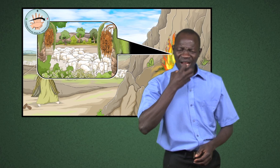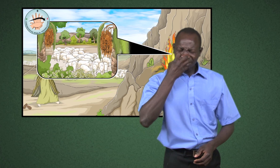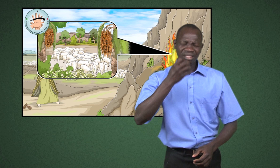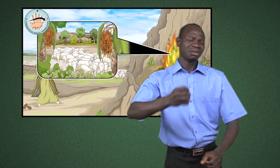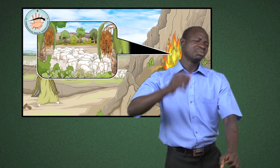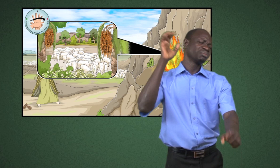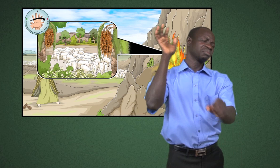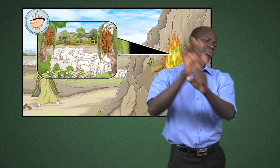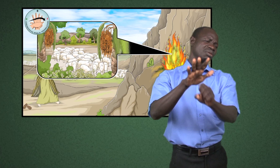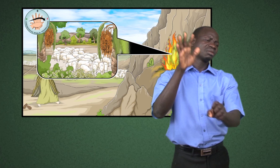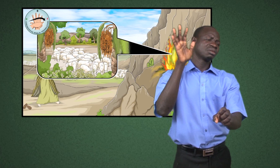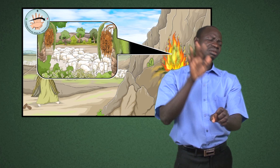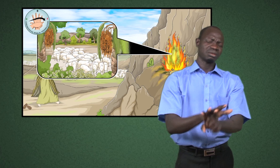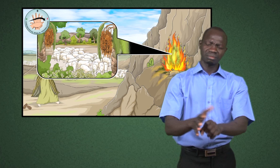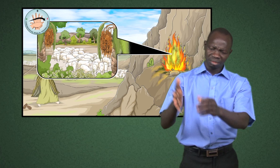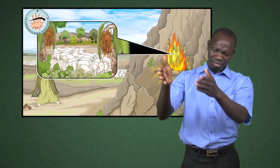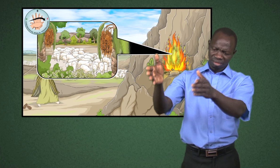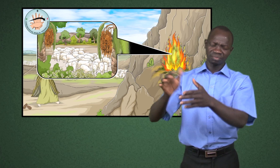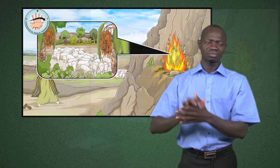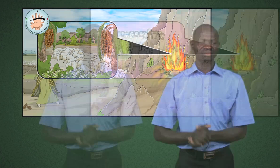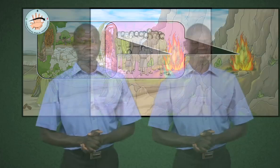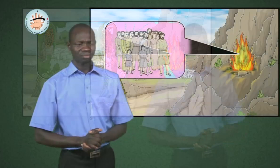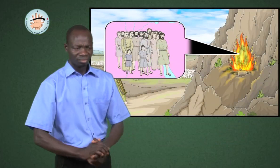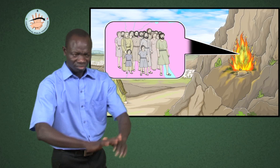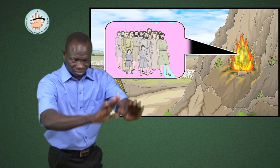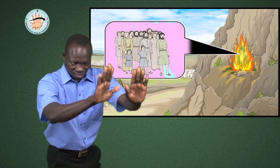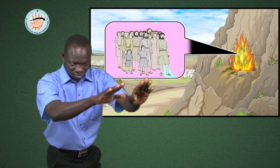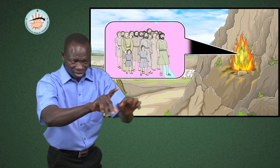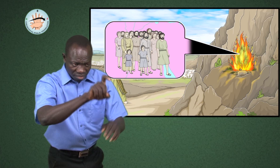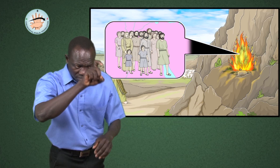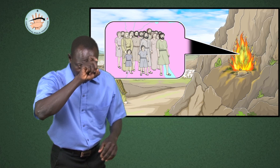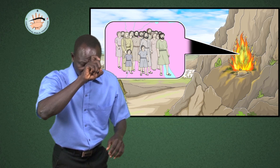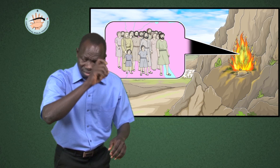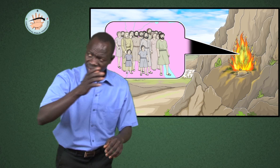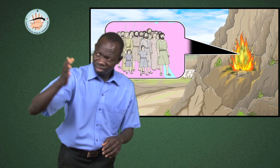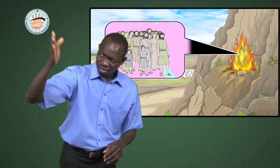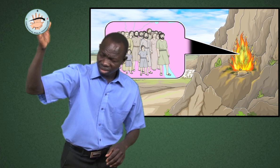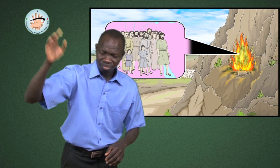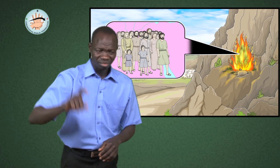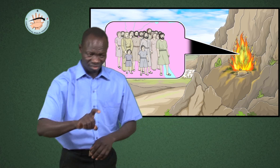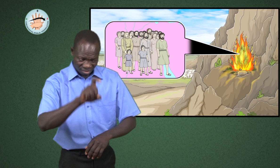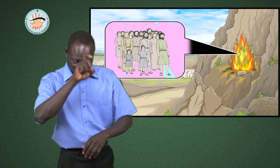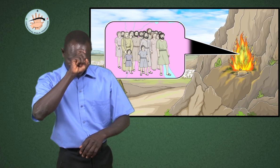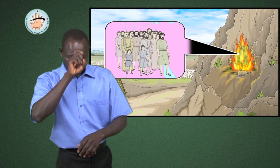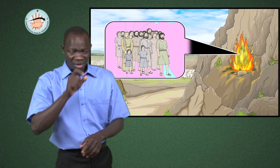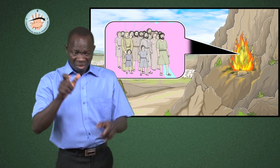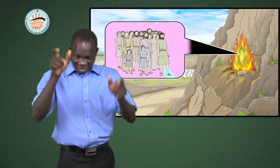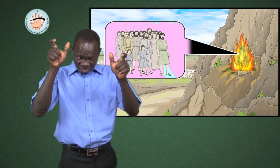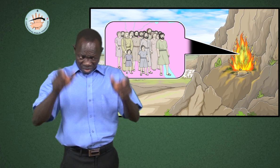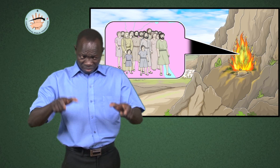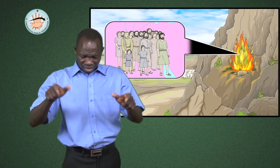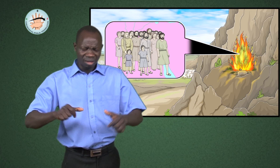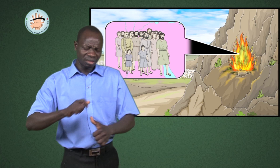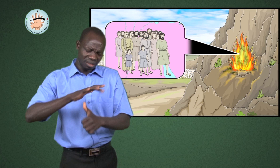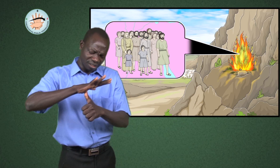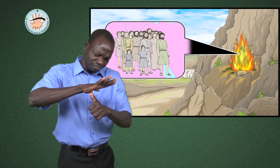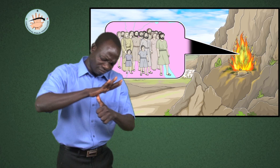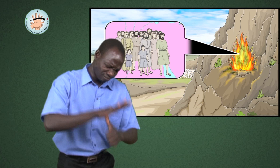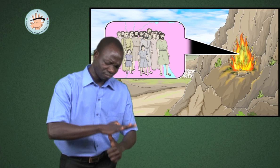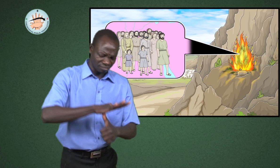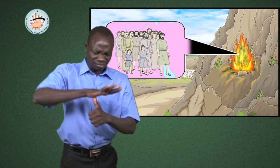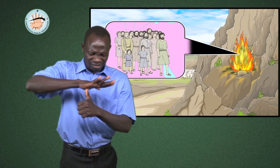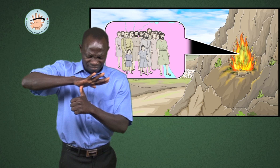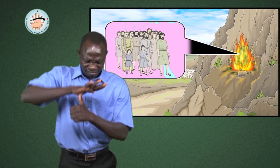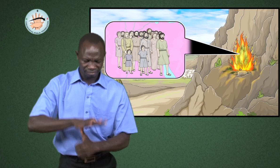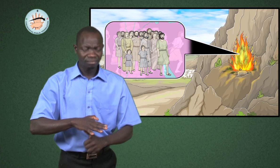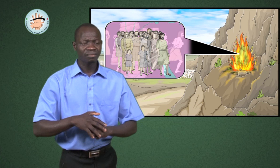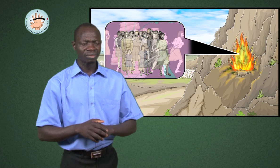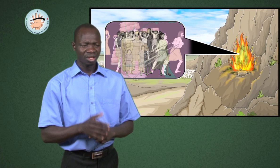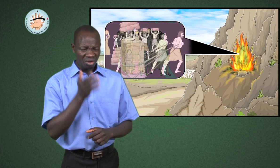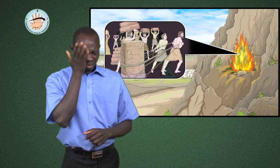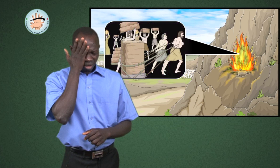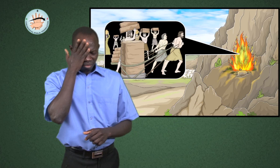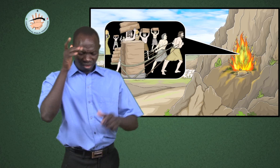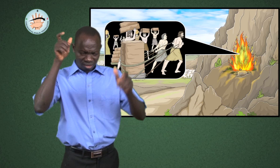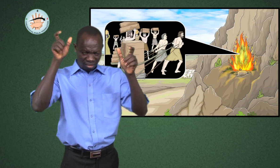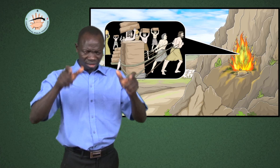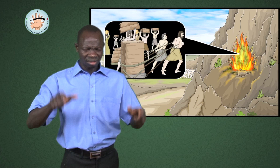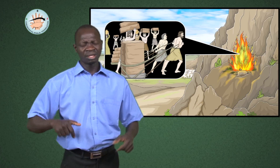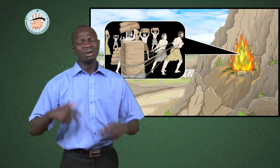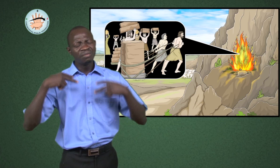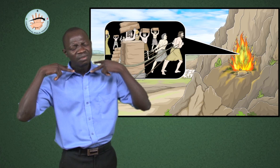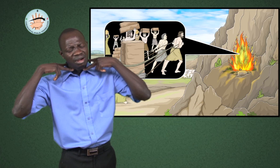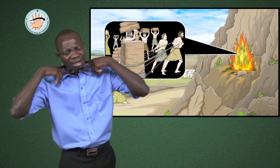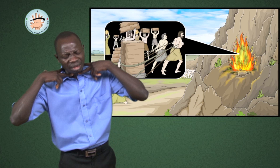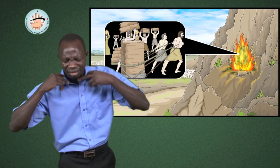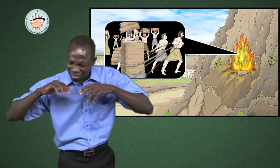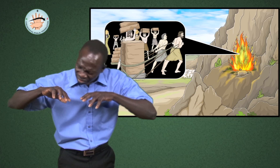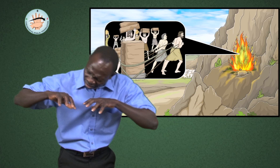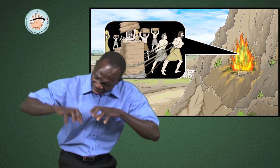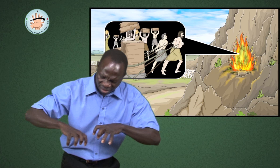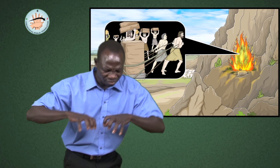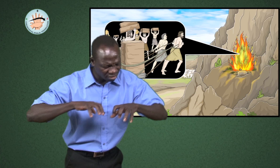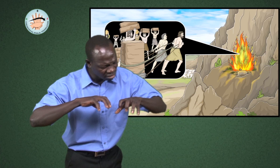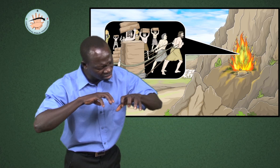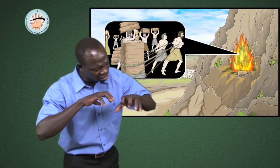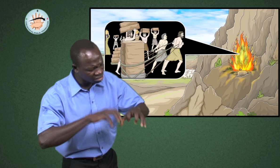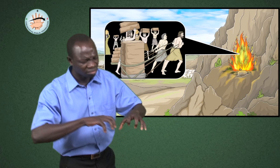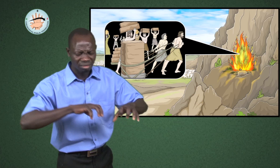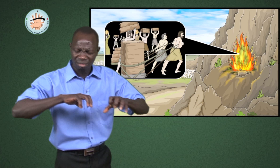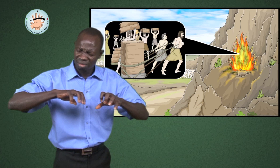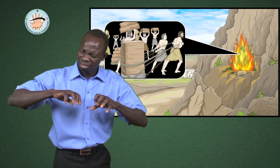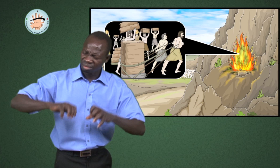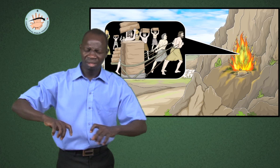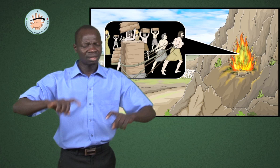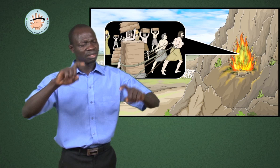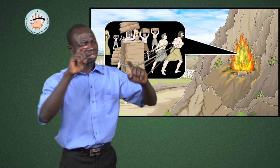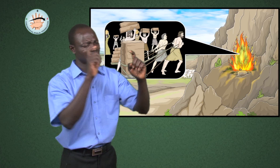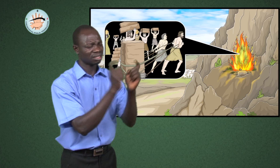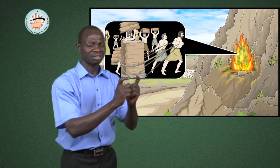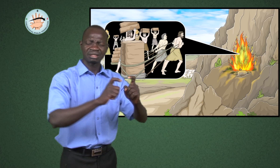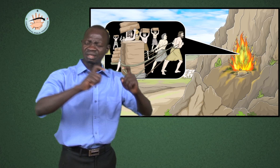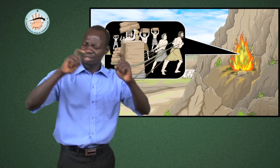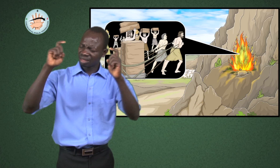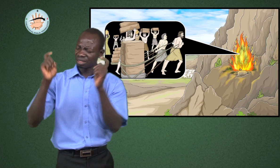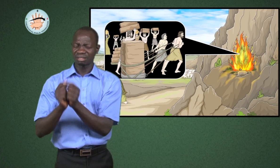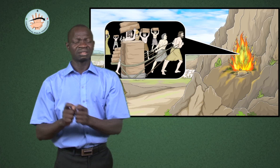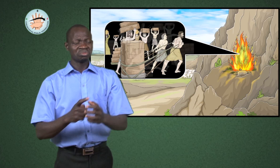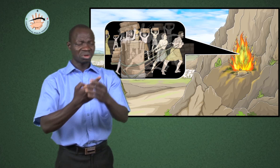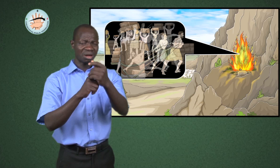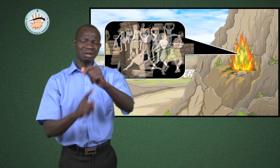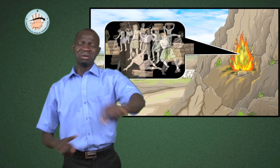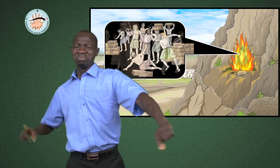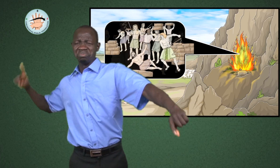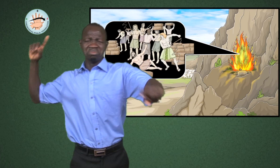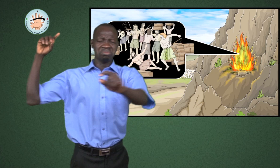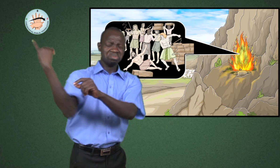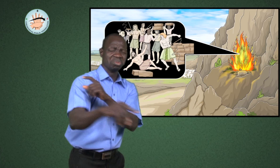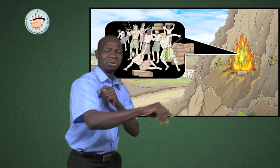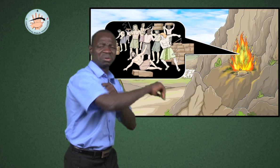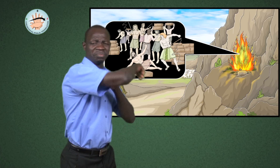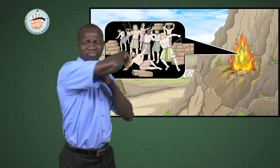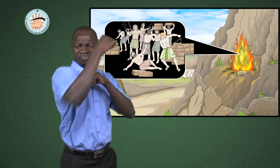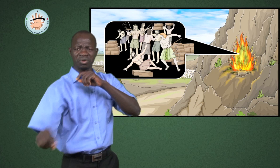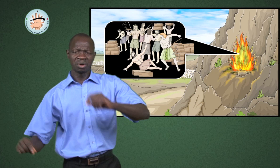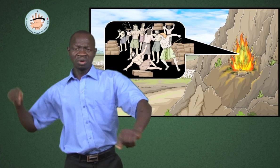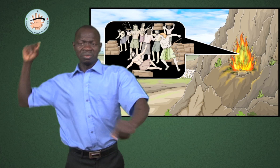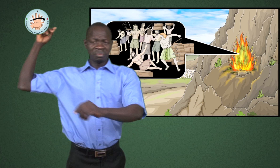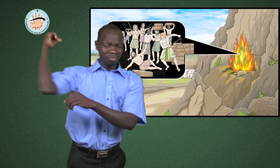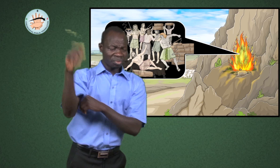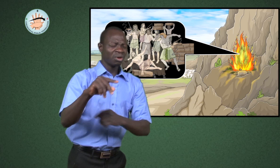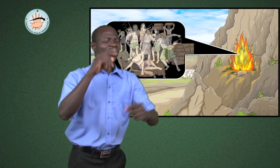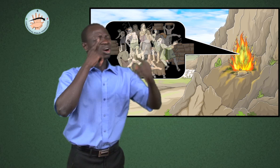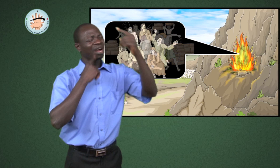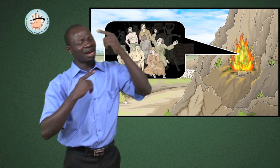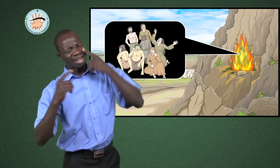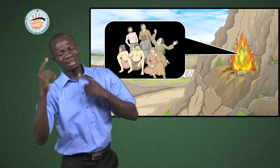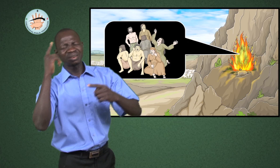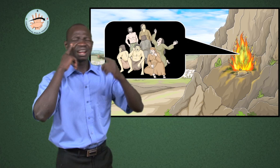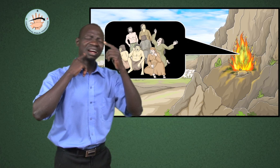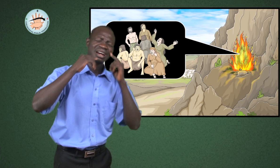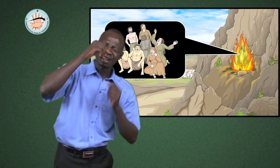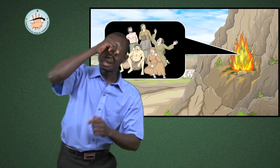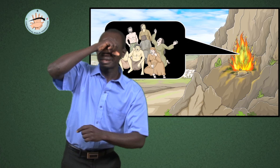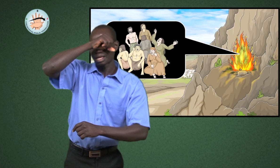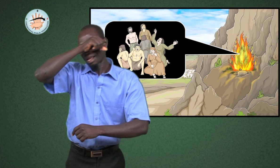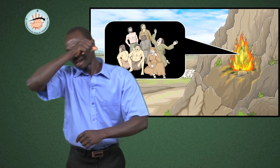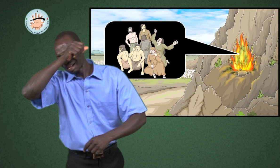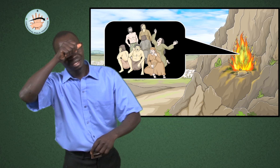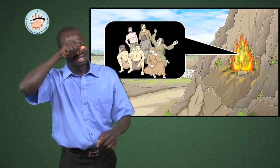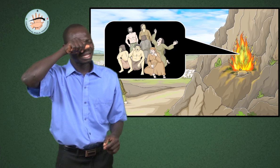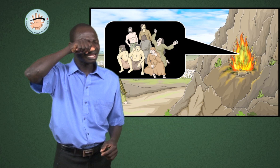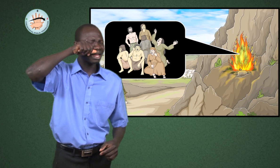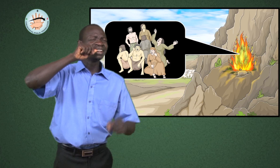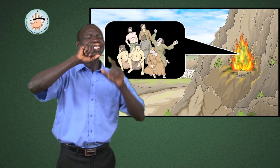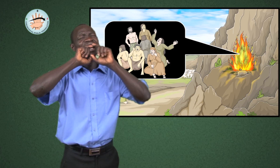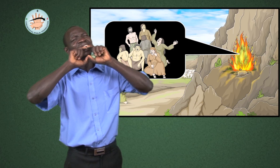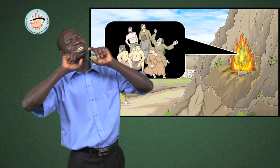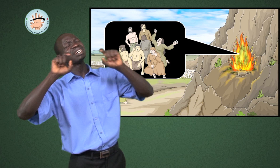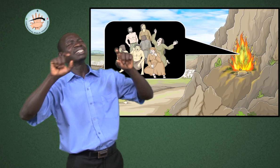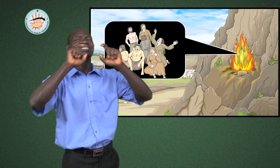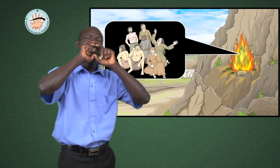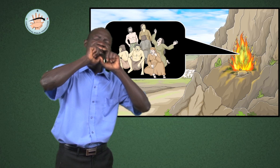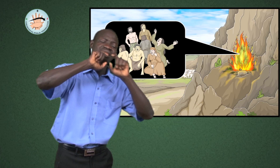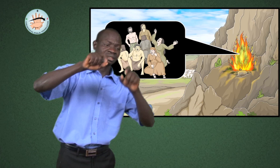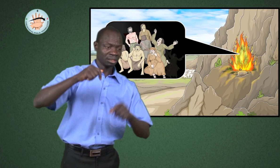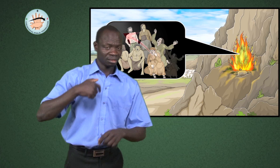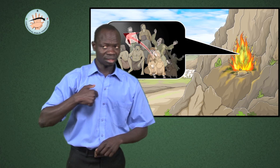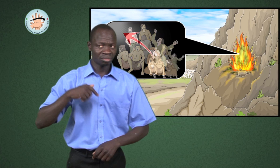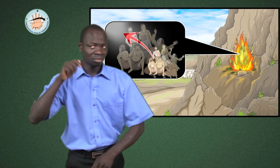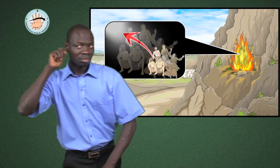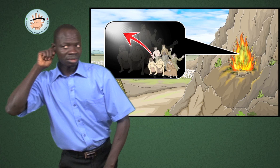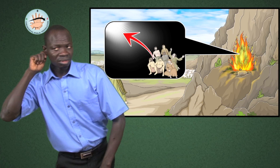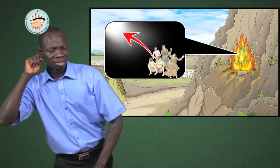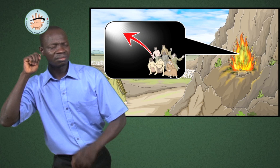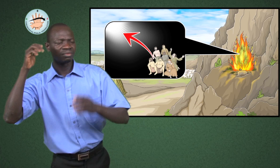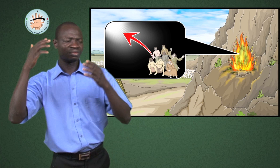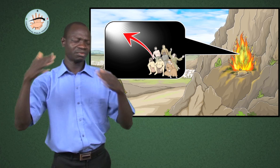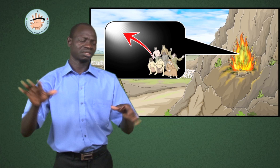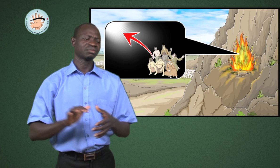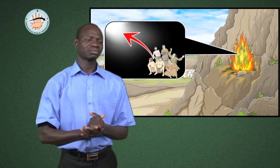And now the cry of the Israelites has reached Me, and I have seen how severely the Egyptians are oppressing them.